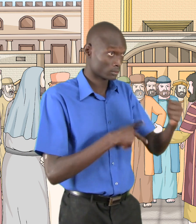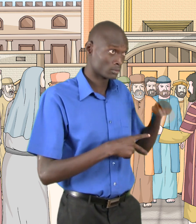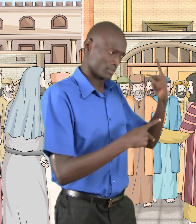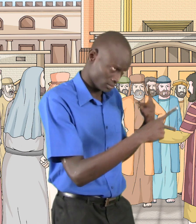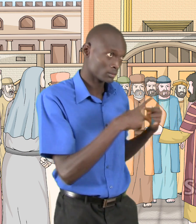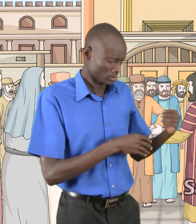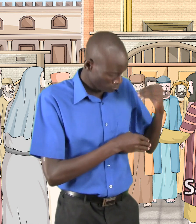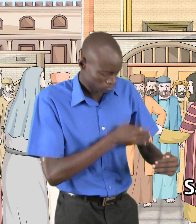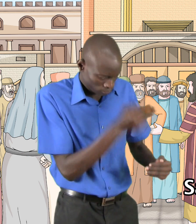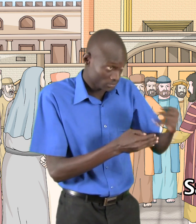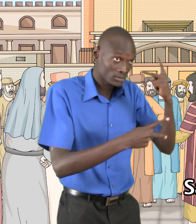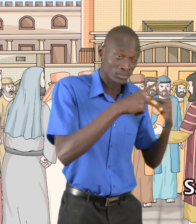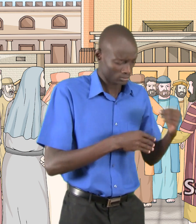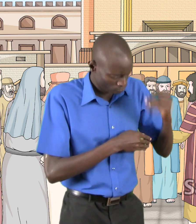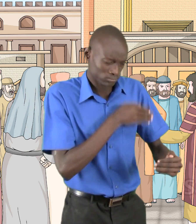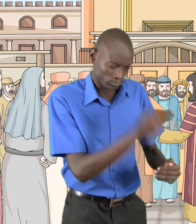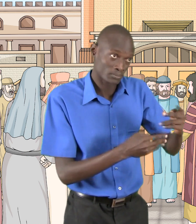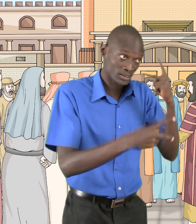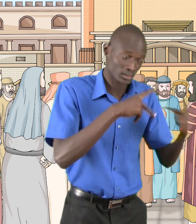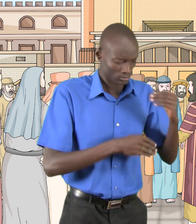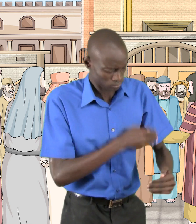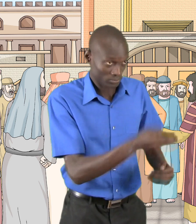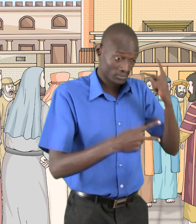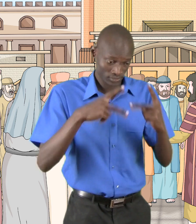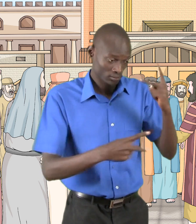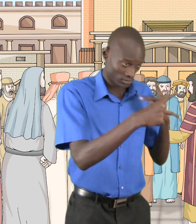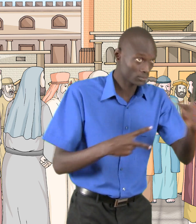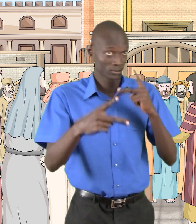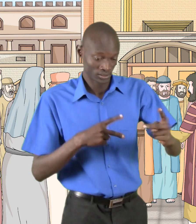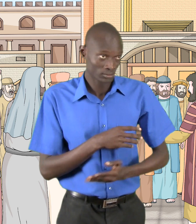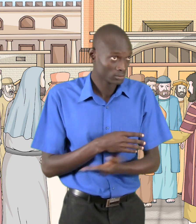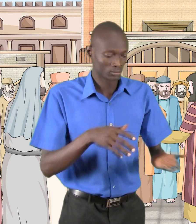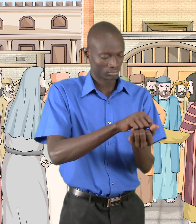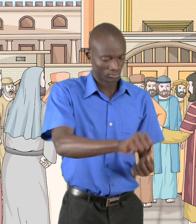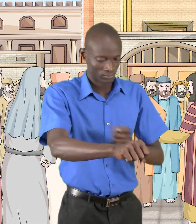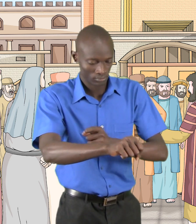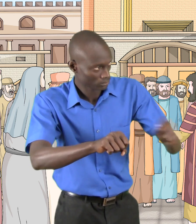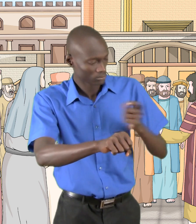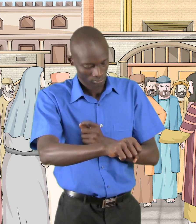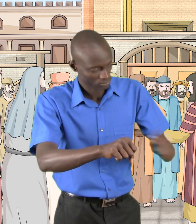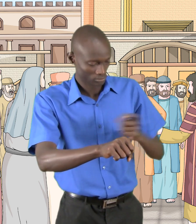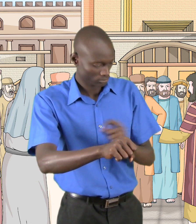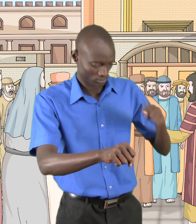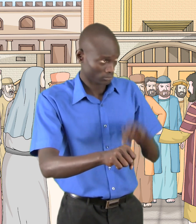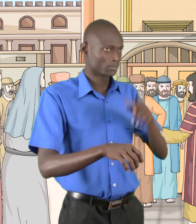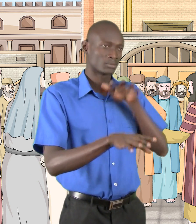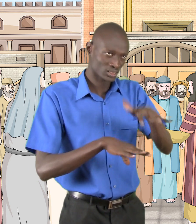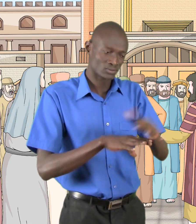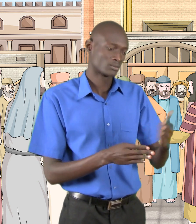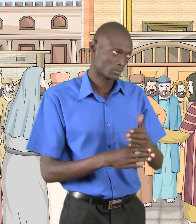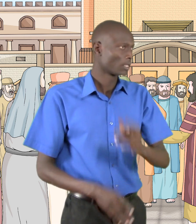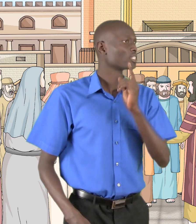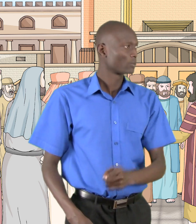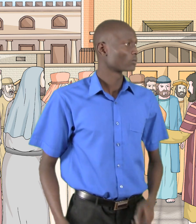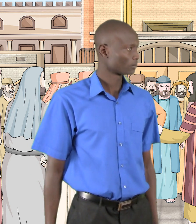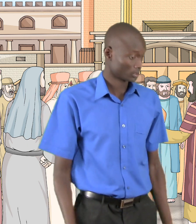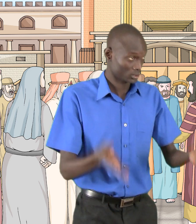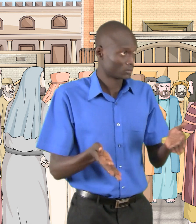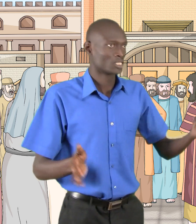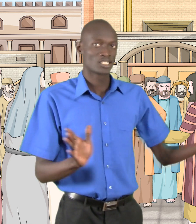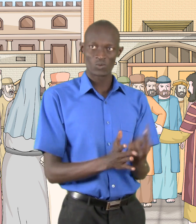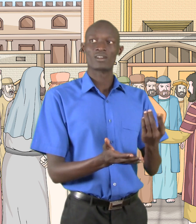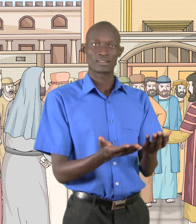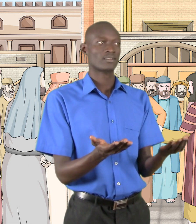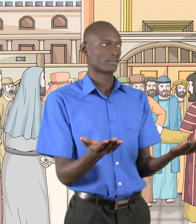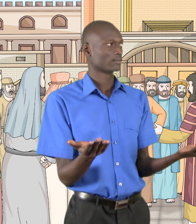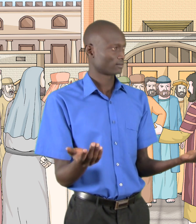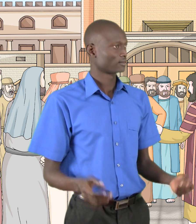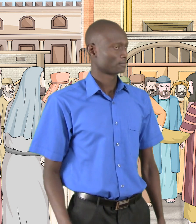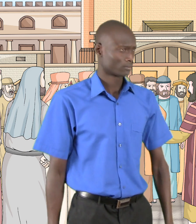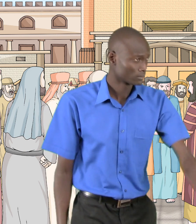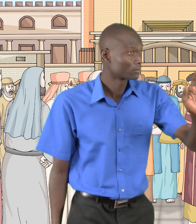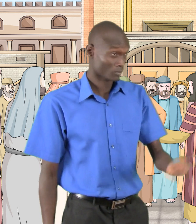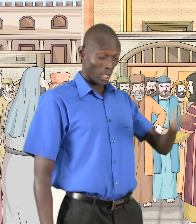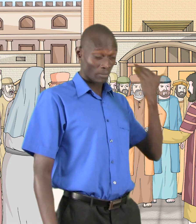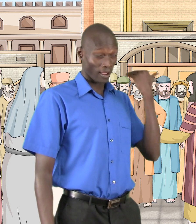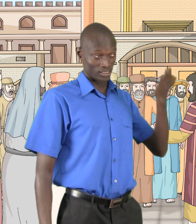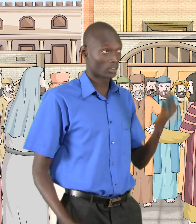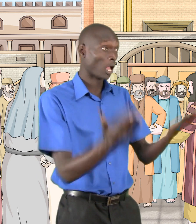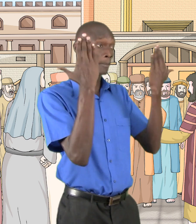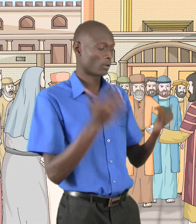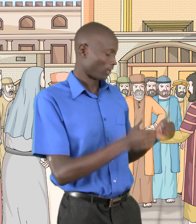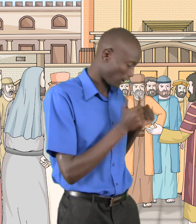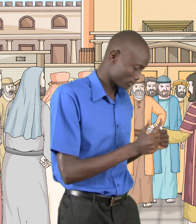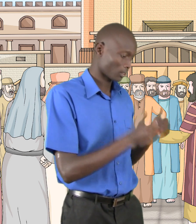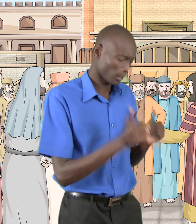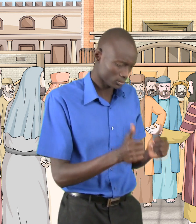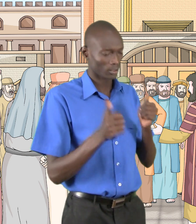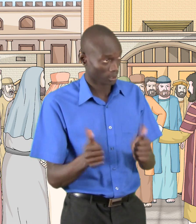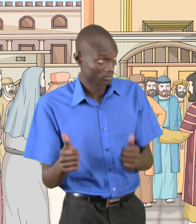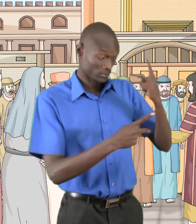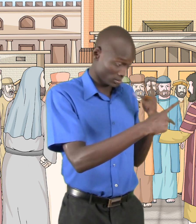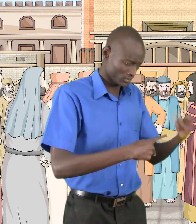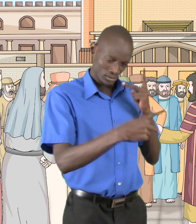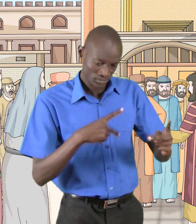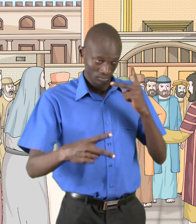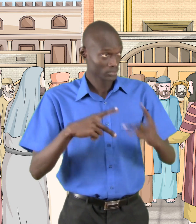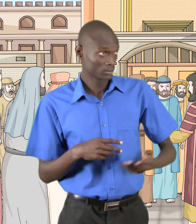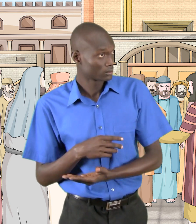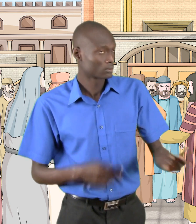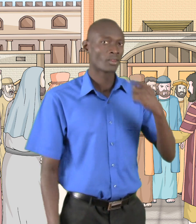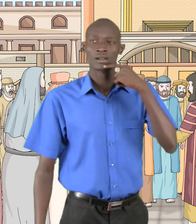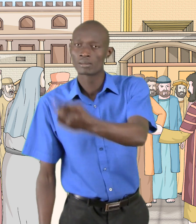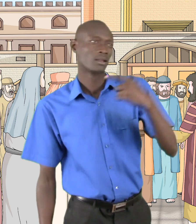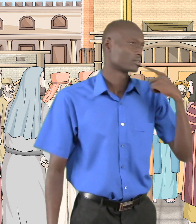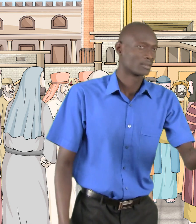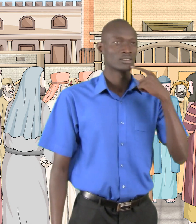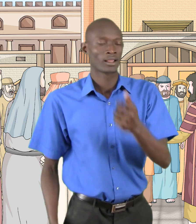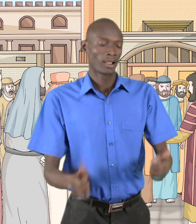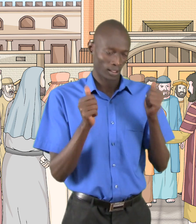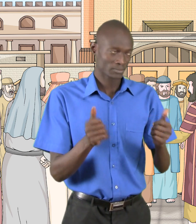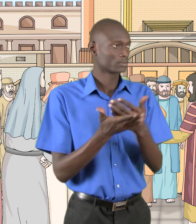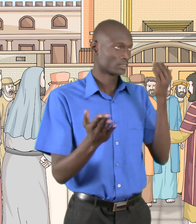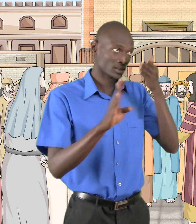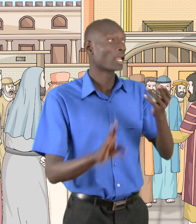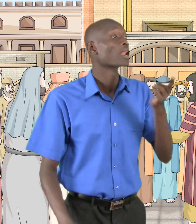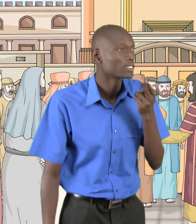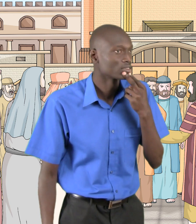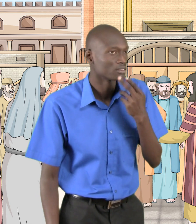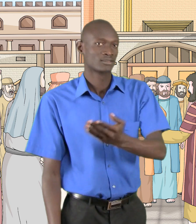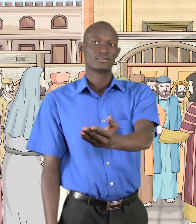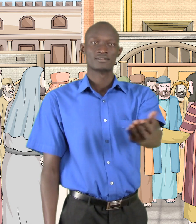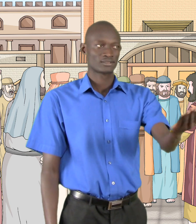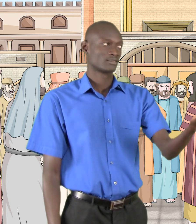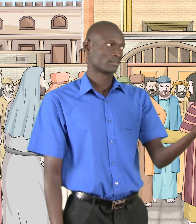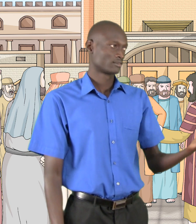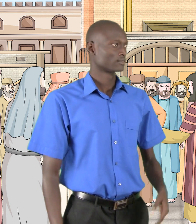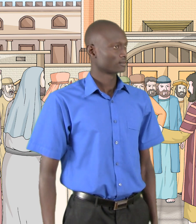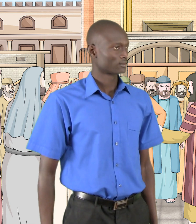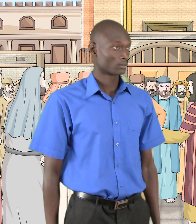Everyone who does not listen to Him will be completely cut off from among his people.’